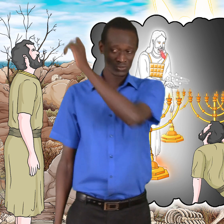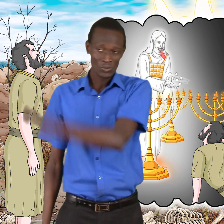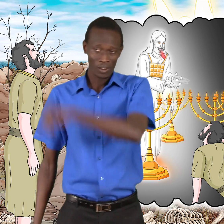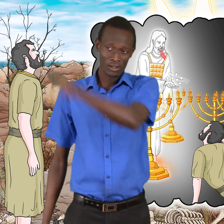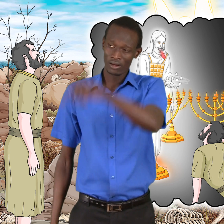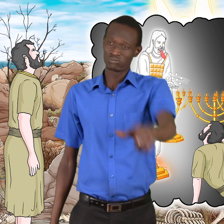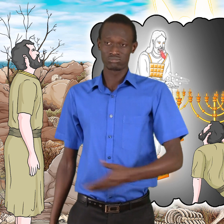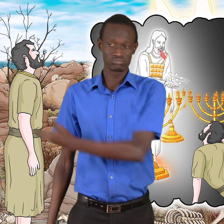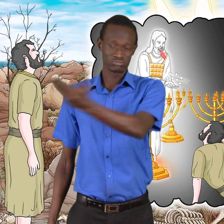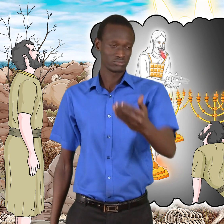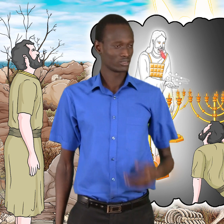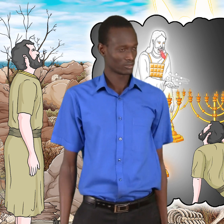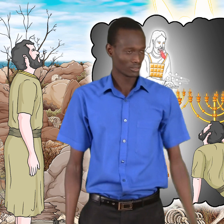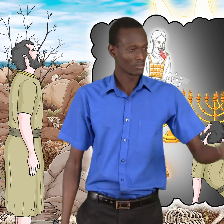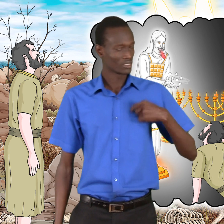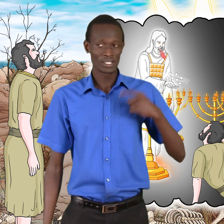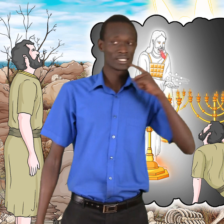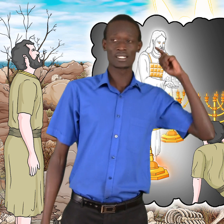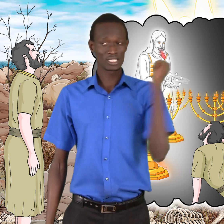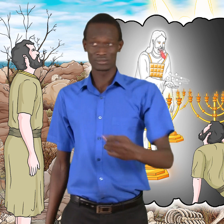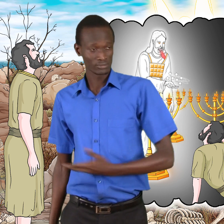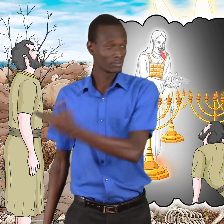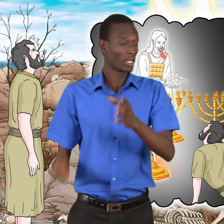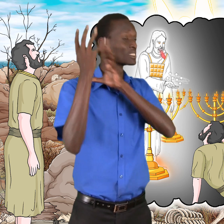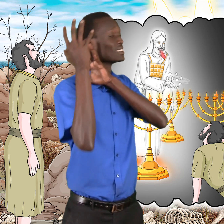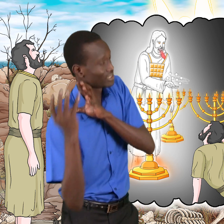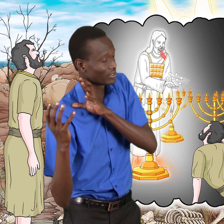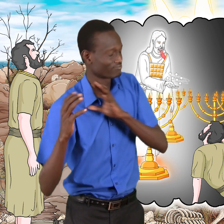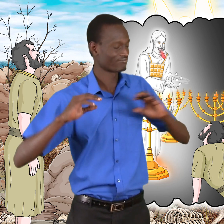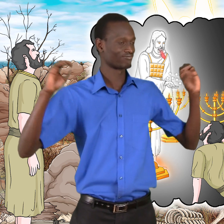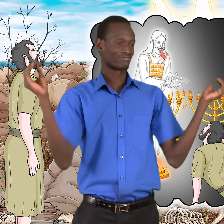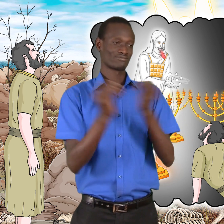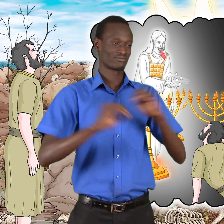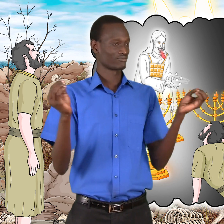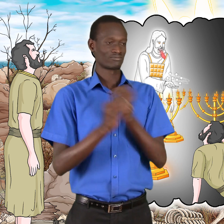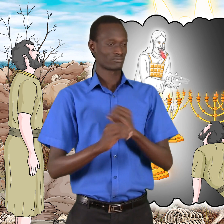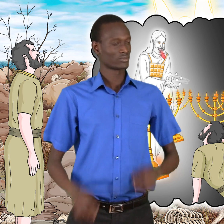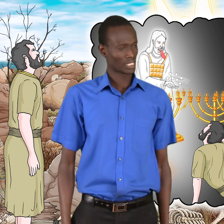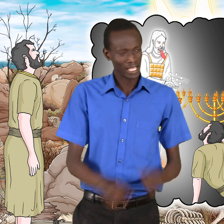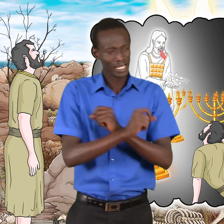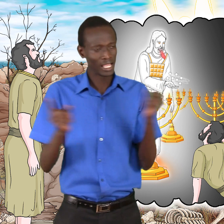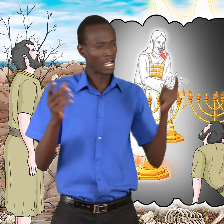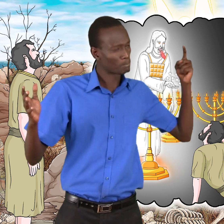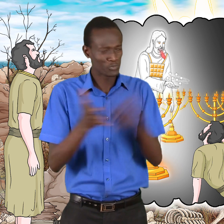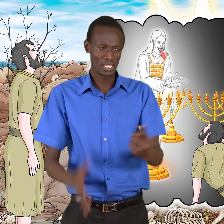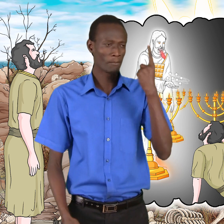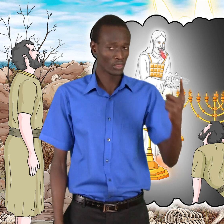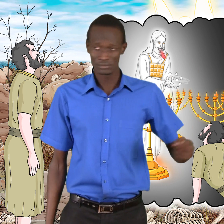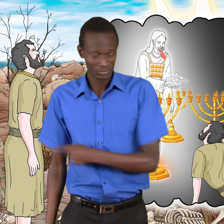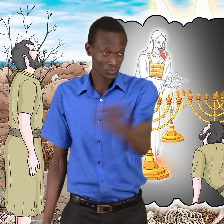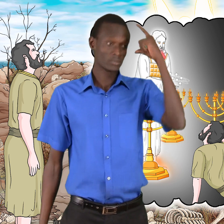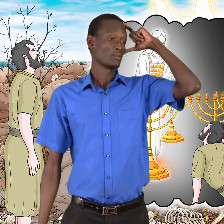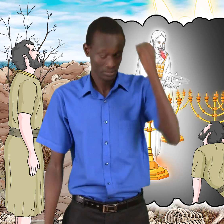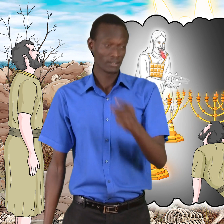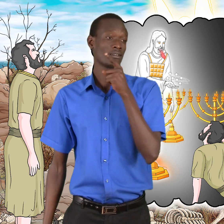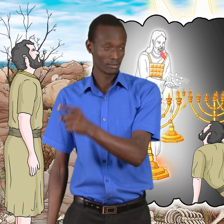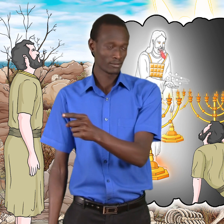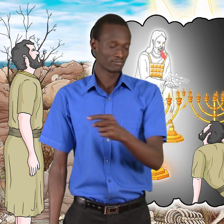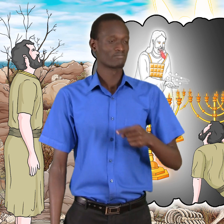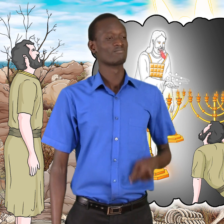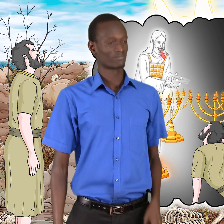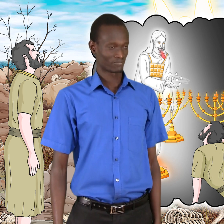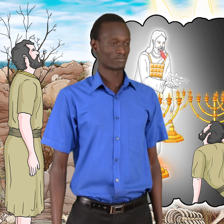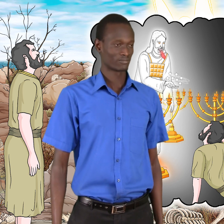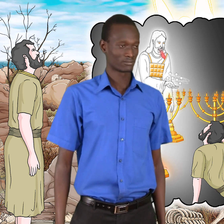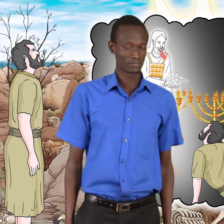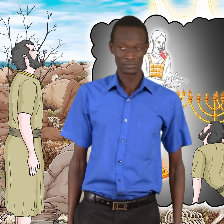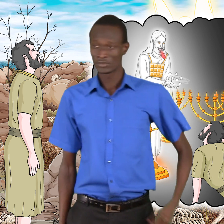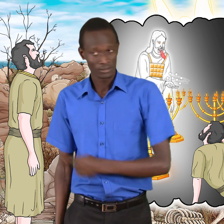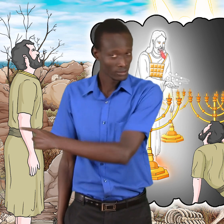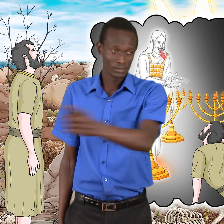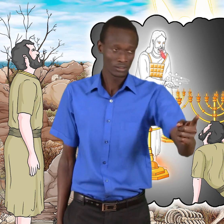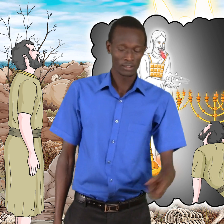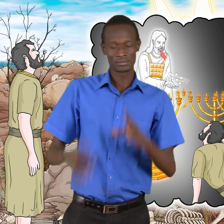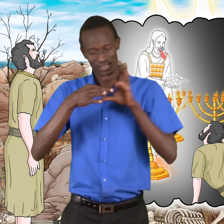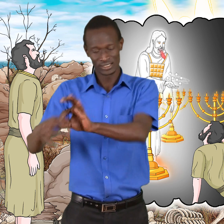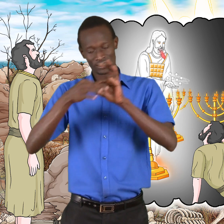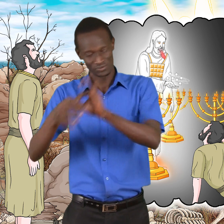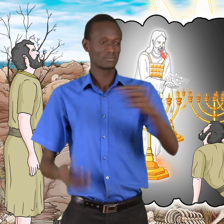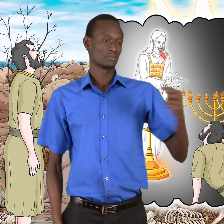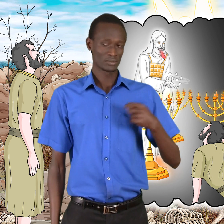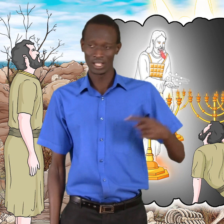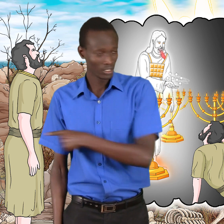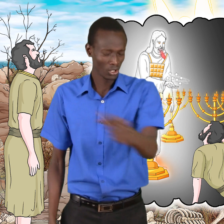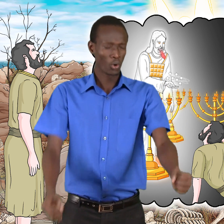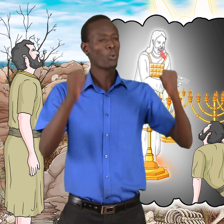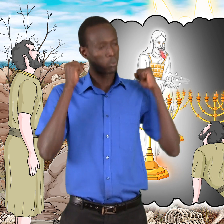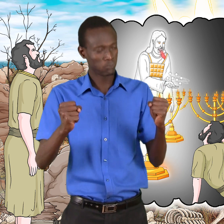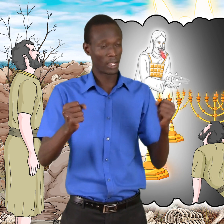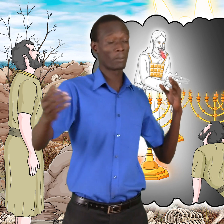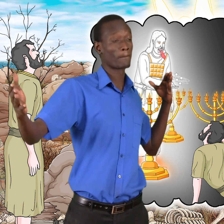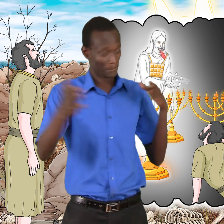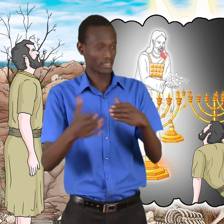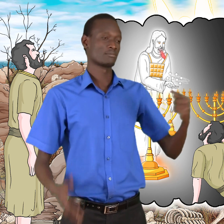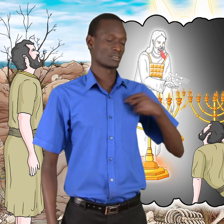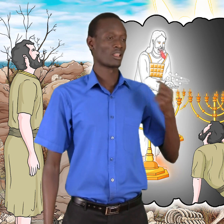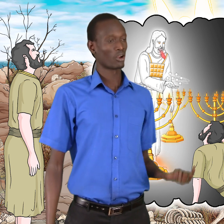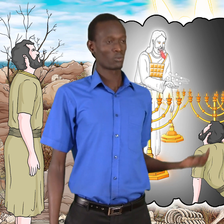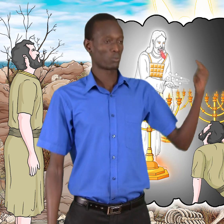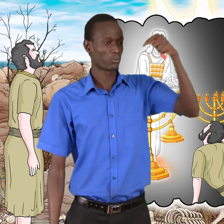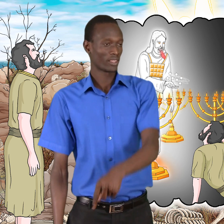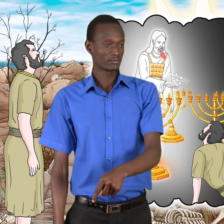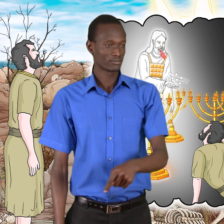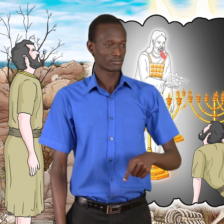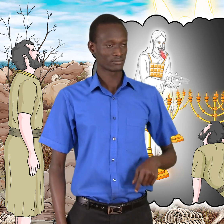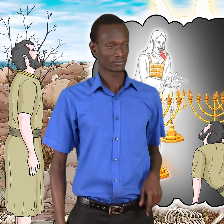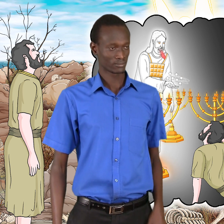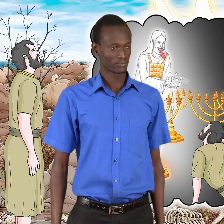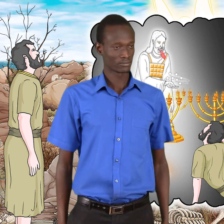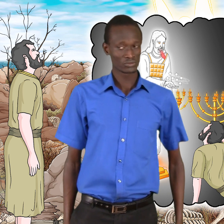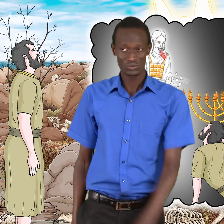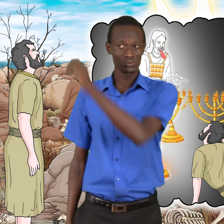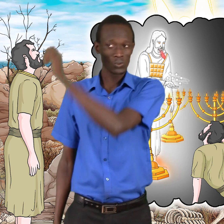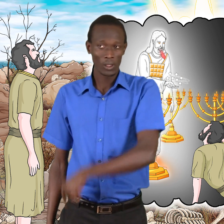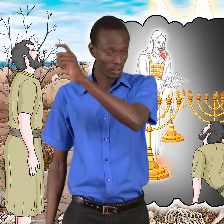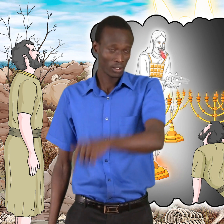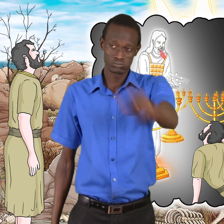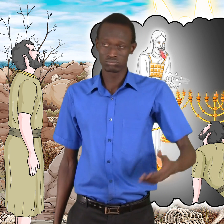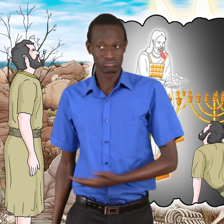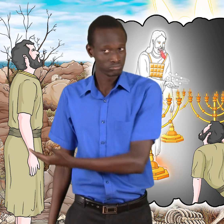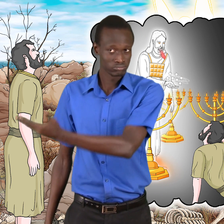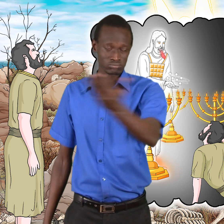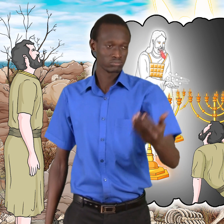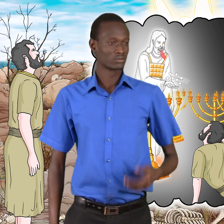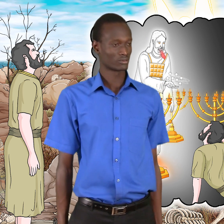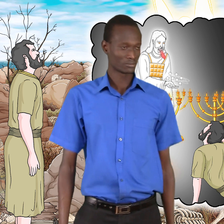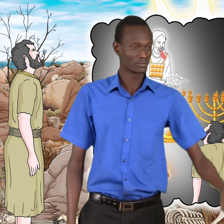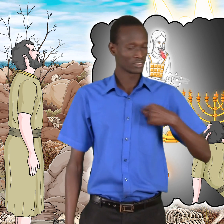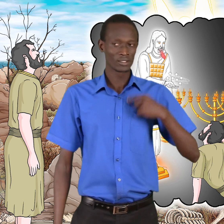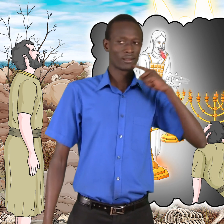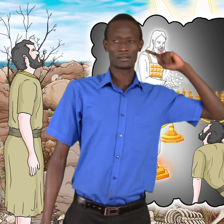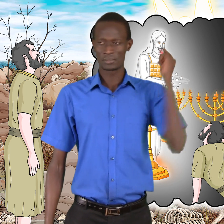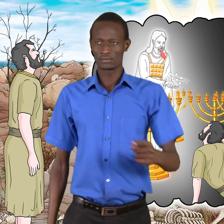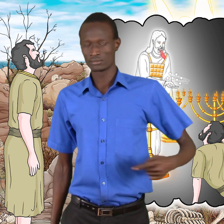Nevertheless, hold fast to what you have until I come.